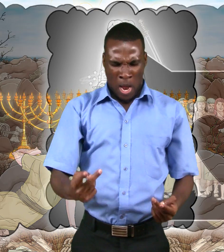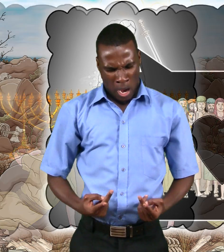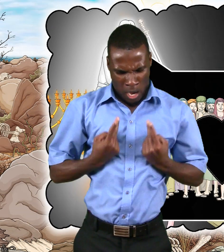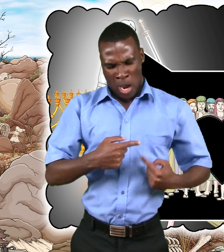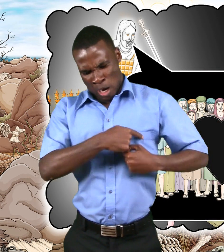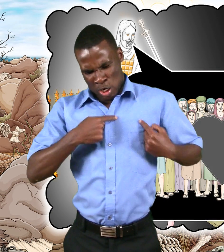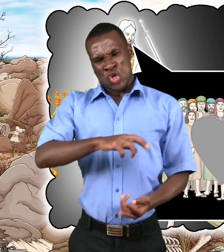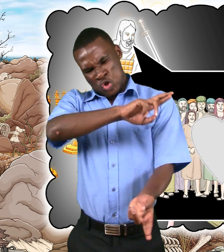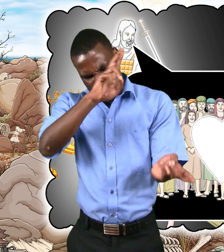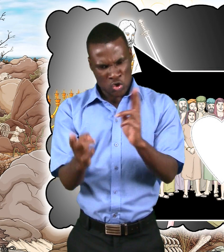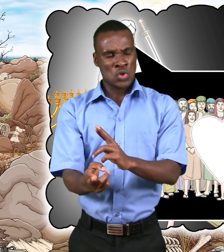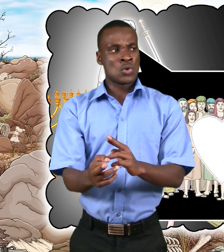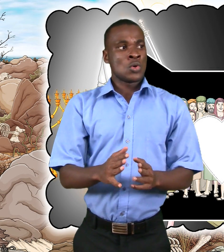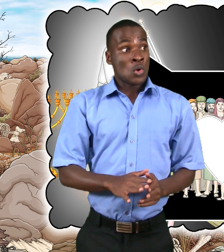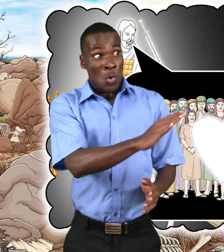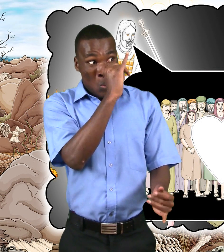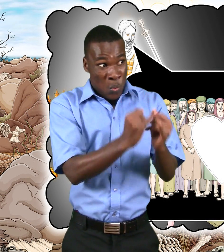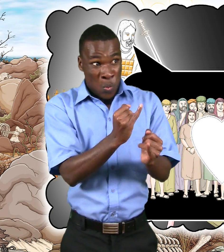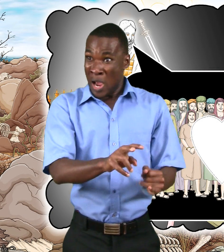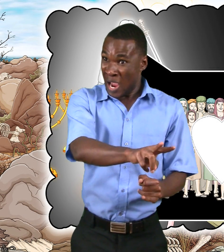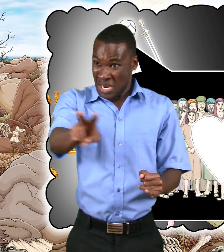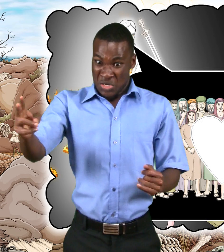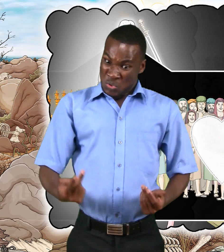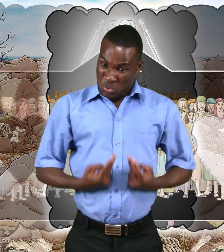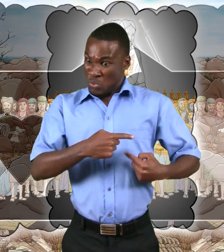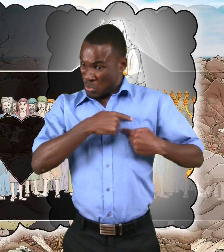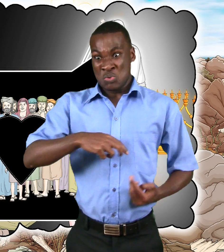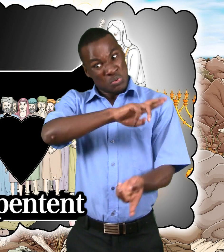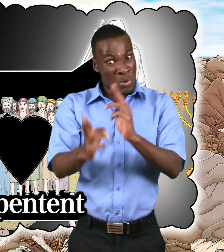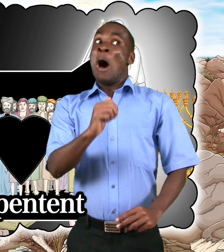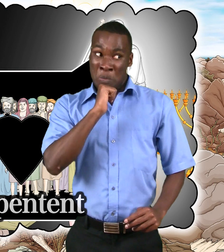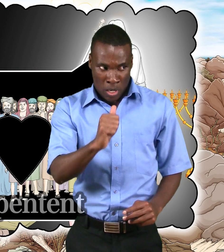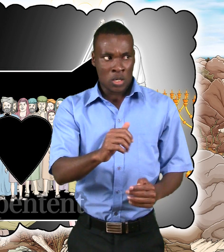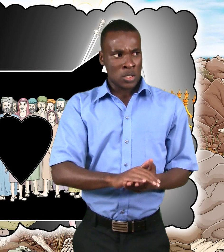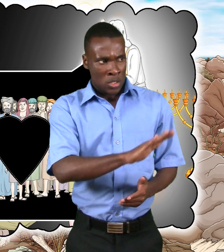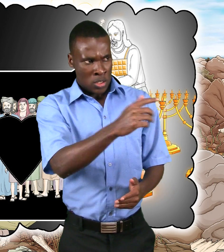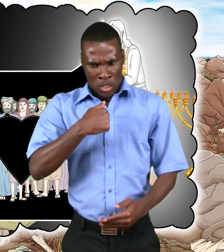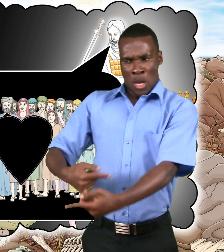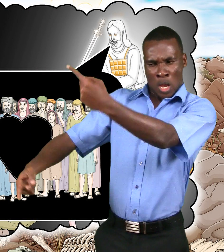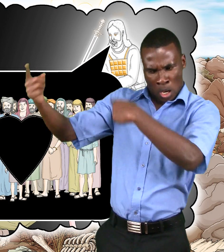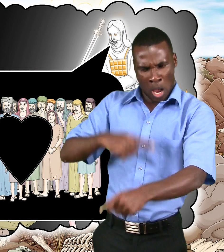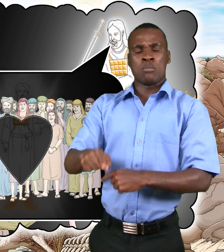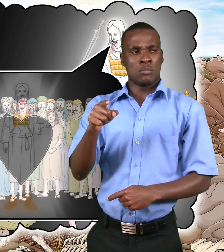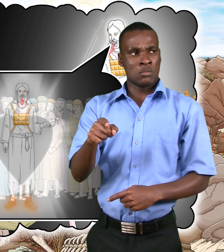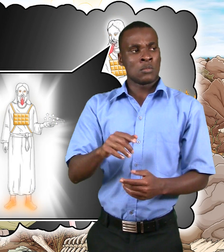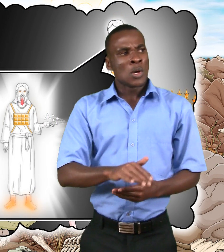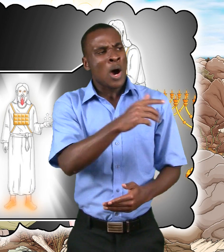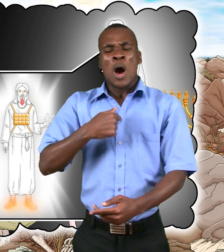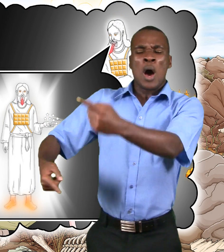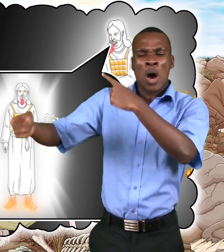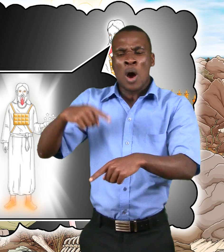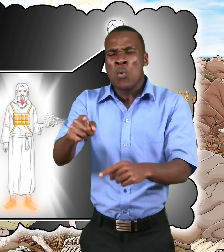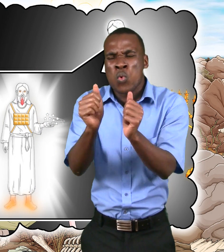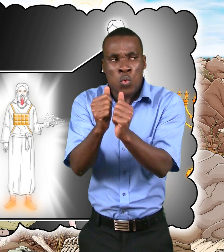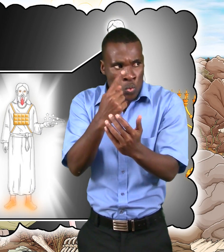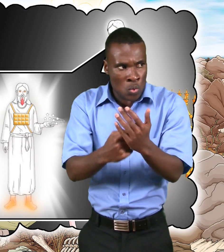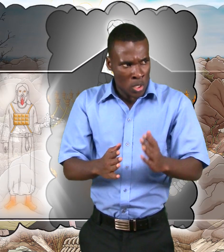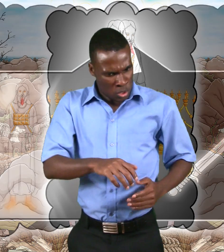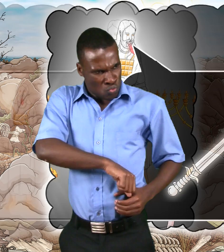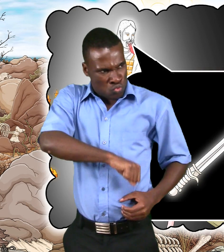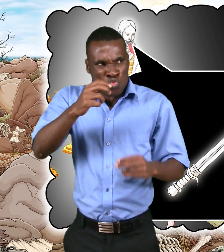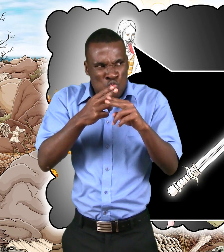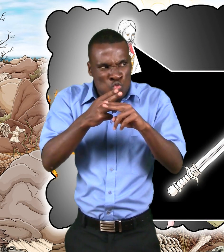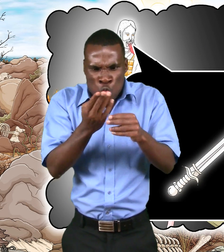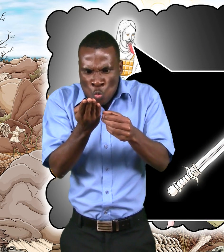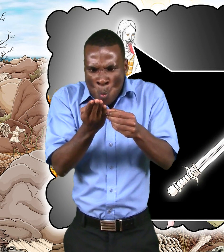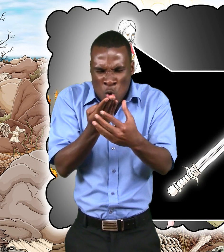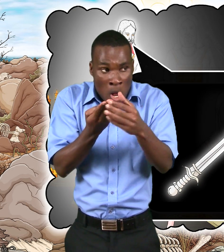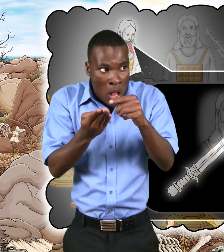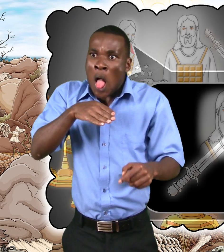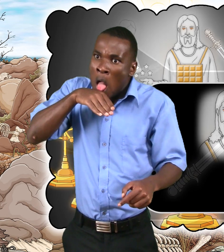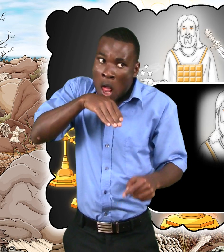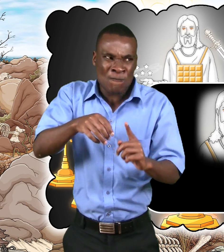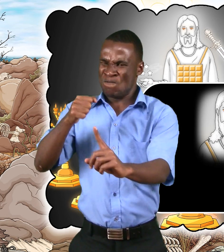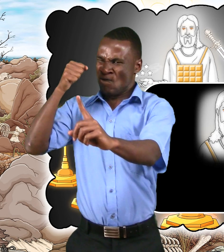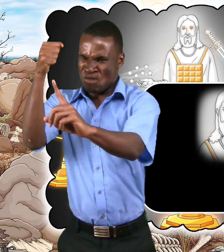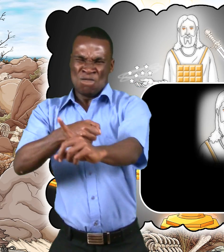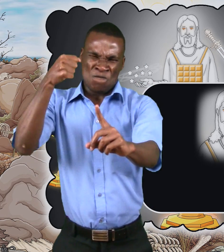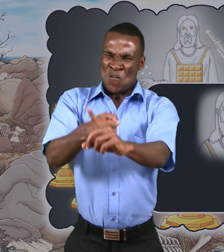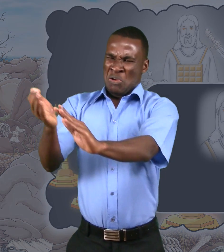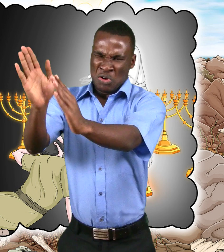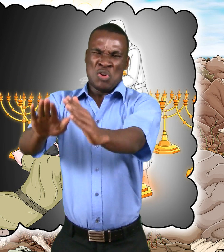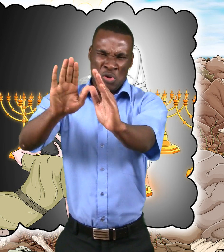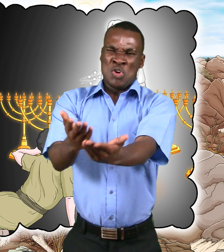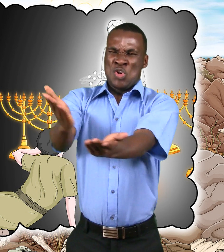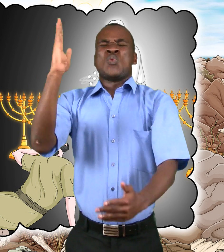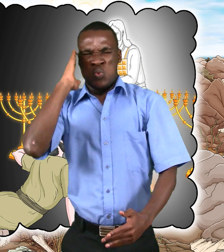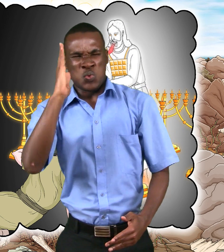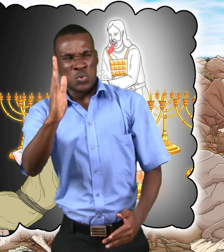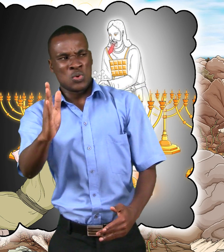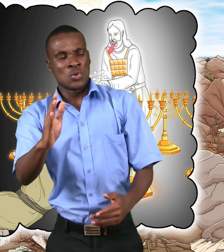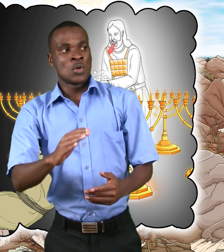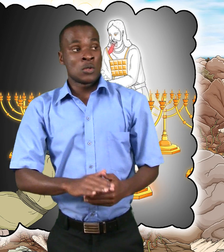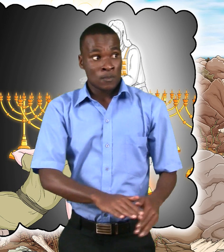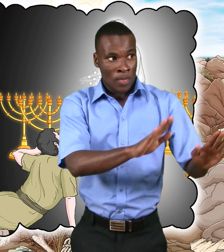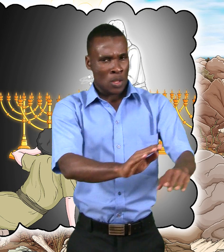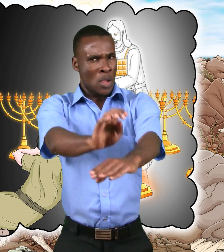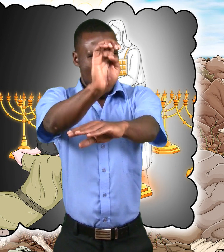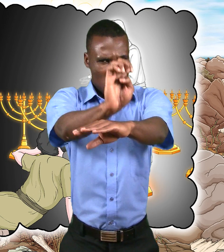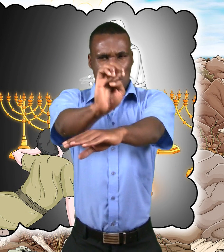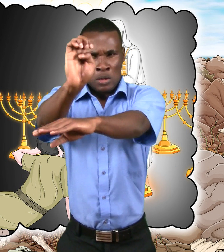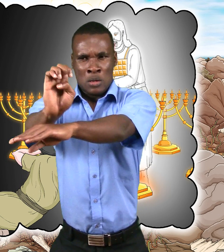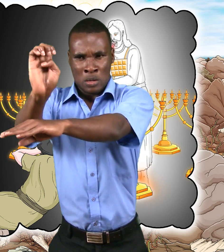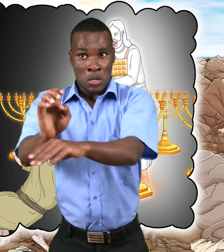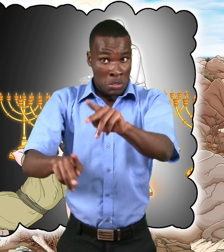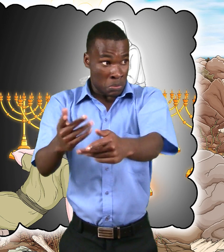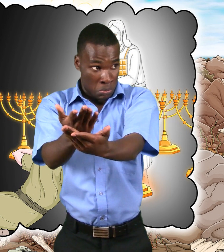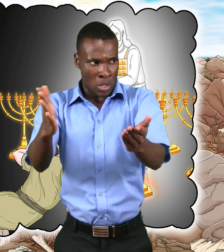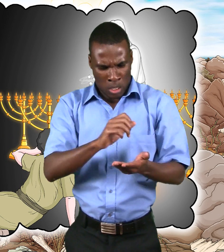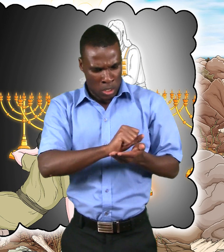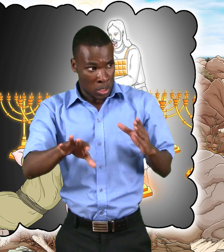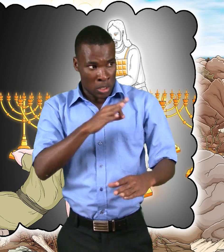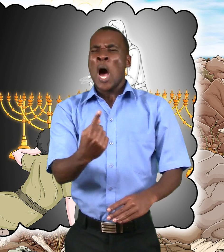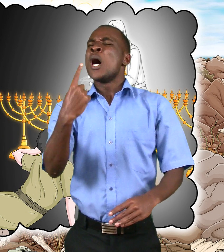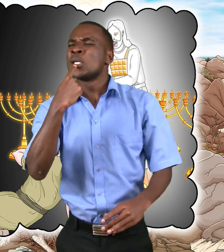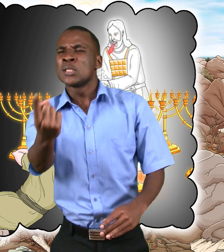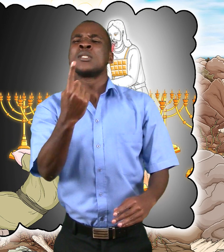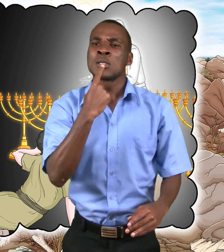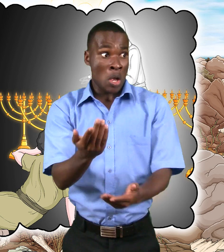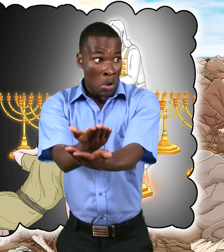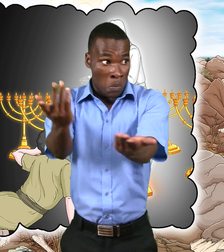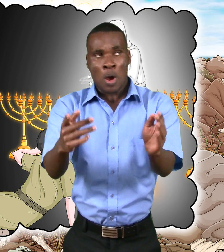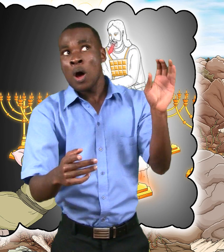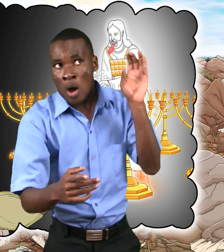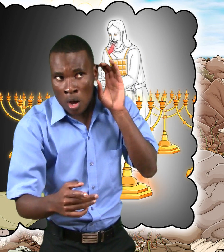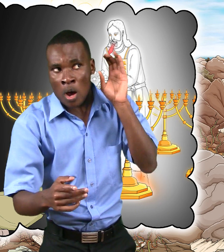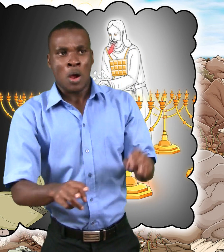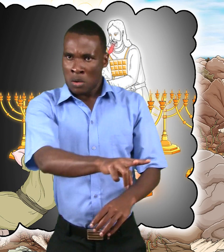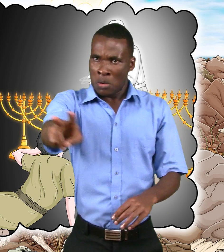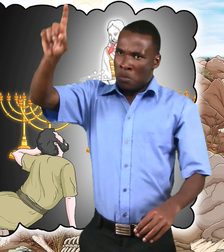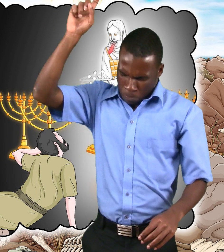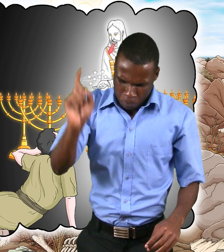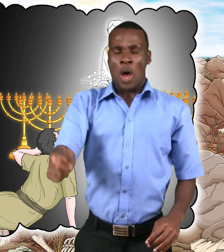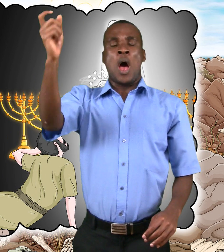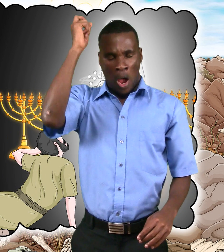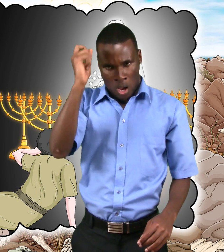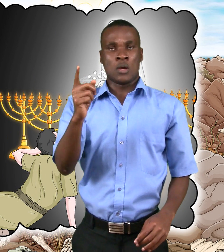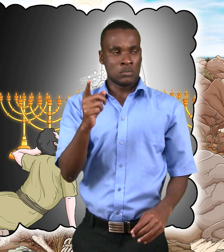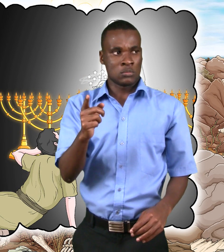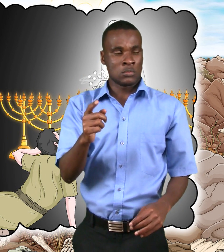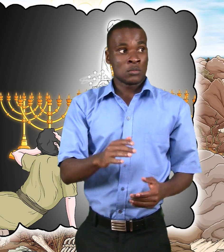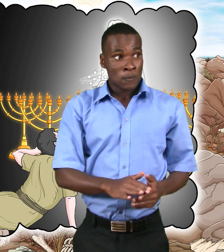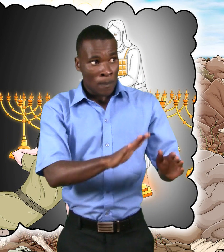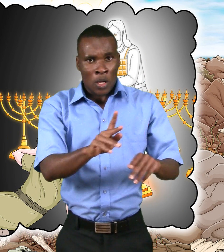Otherwise I will come to you shortly and wage war against them with the sword of My mouth.